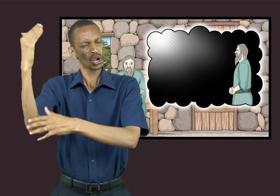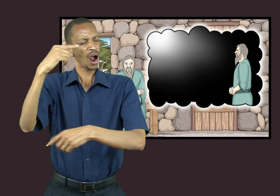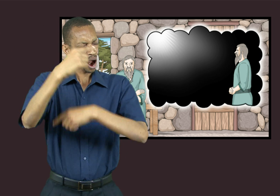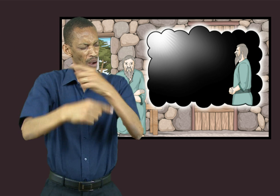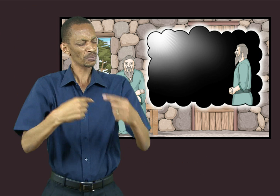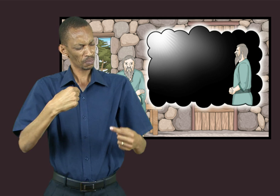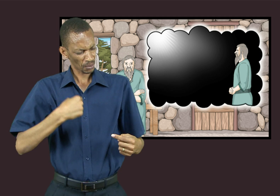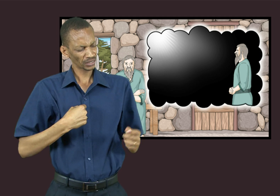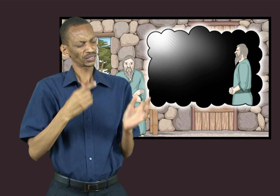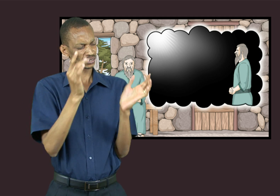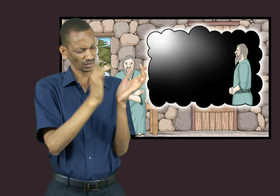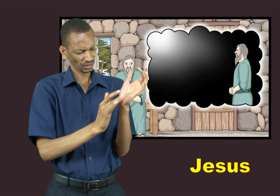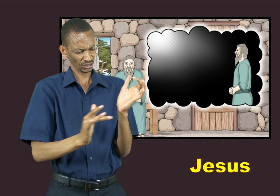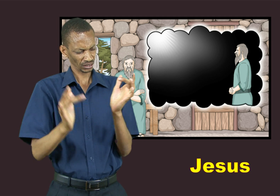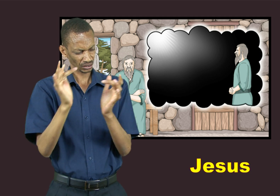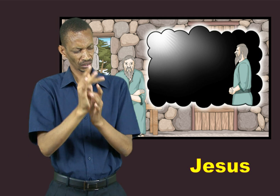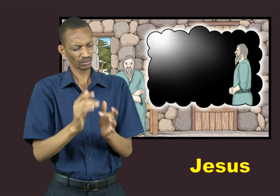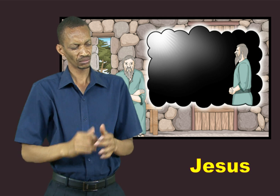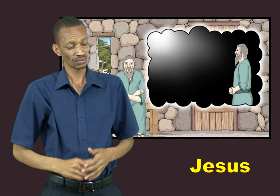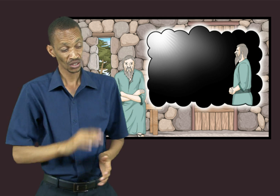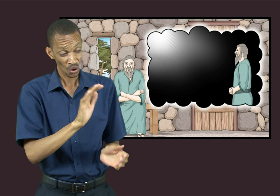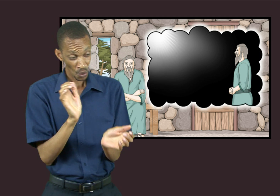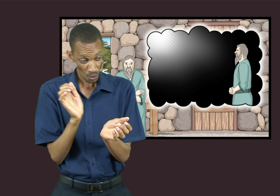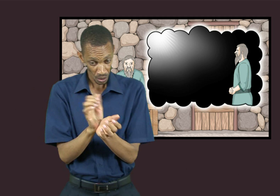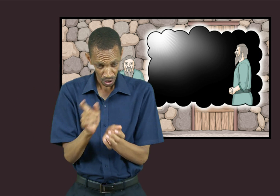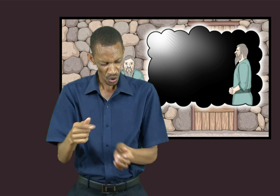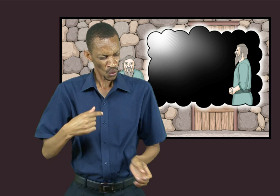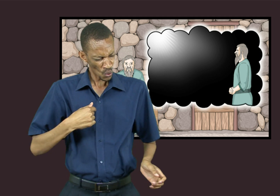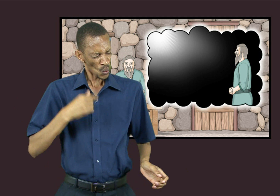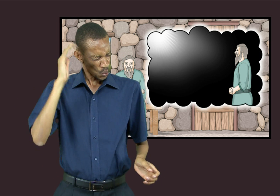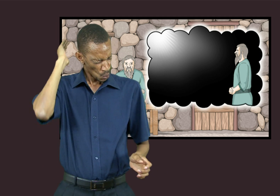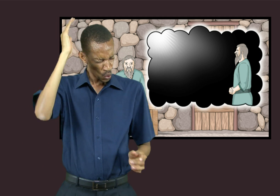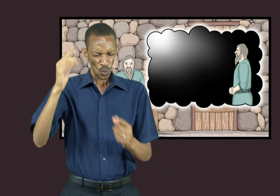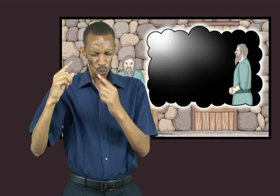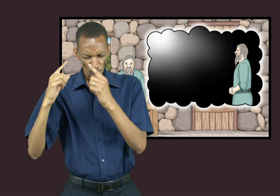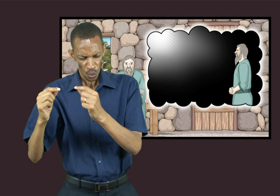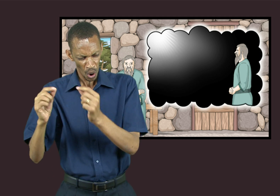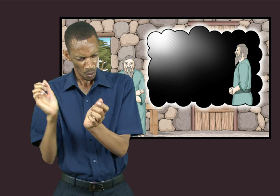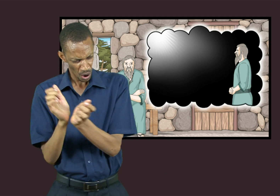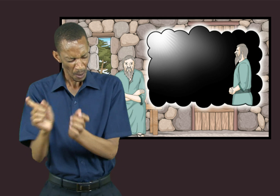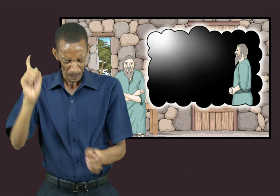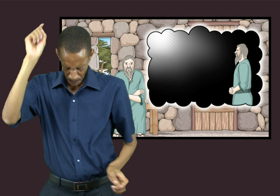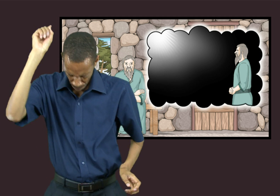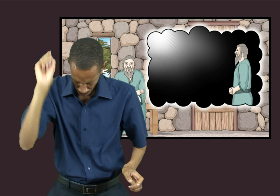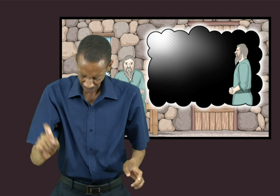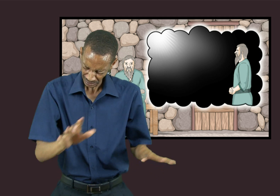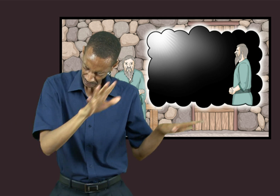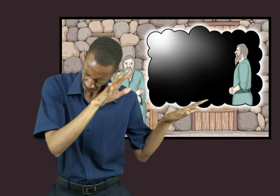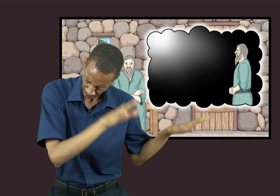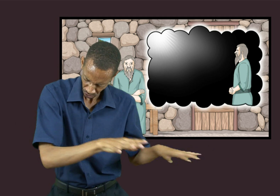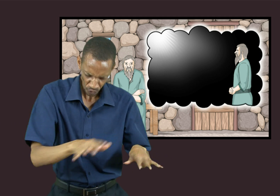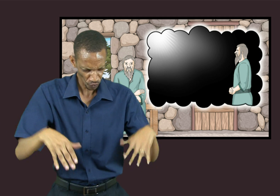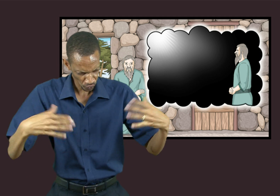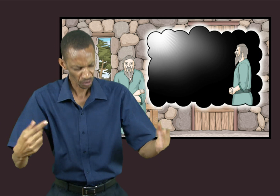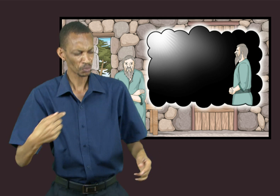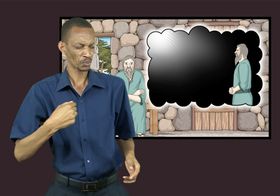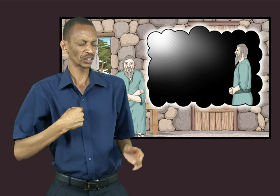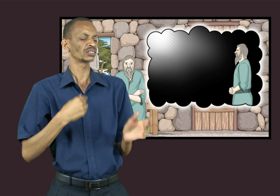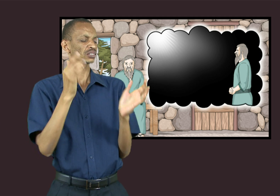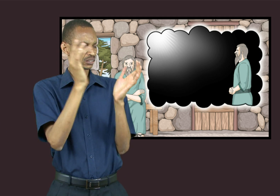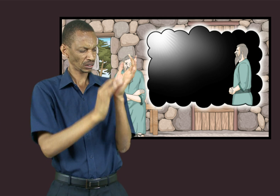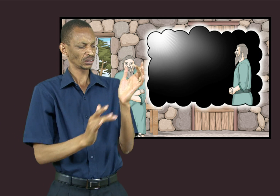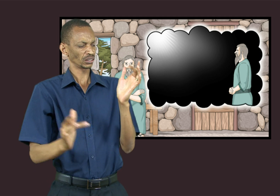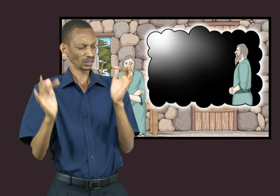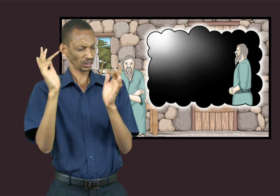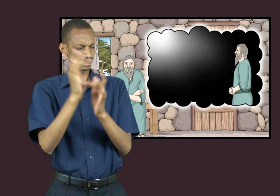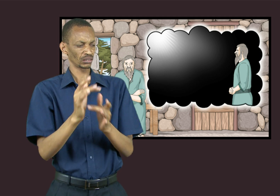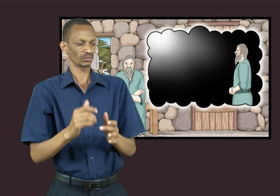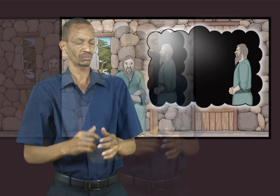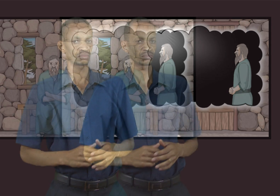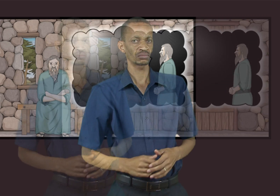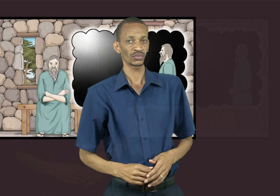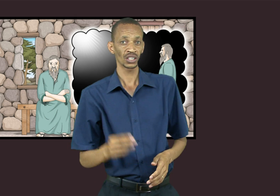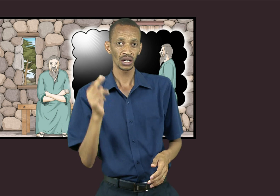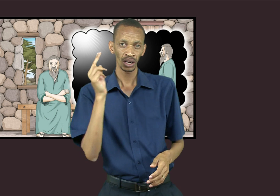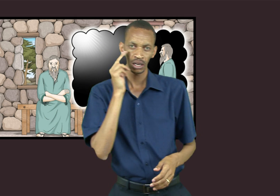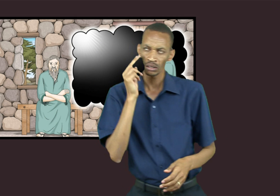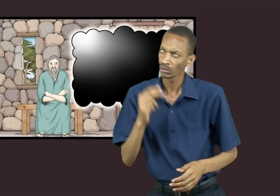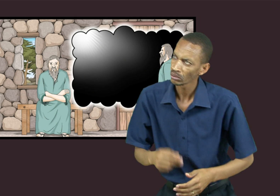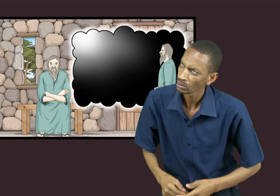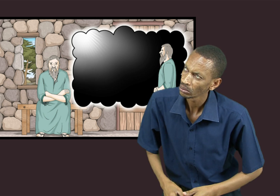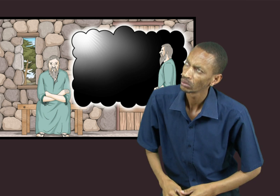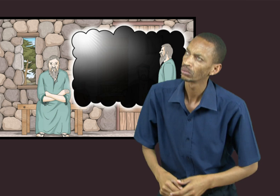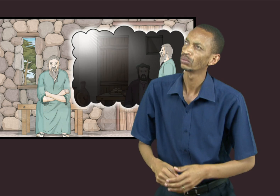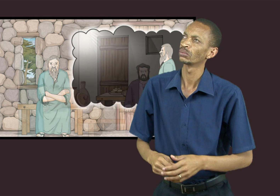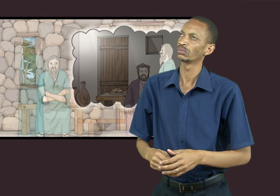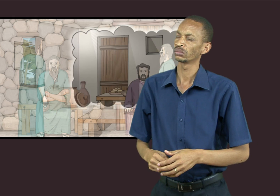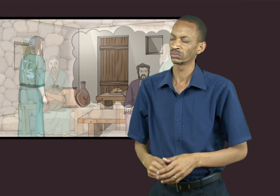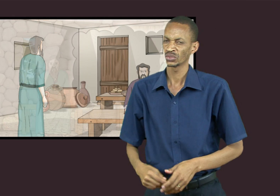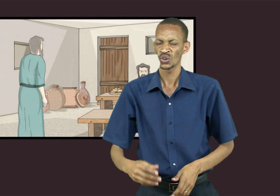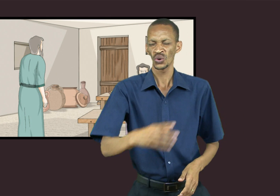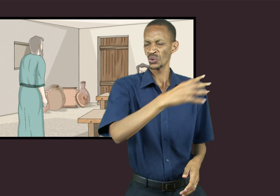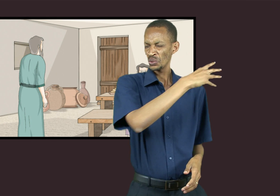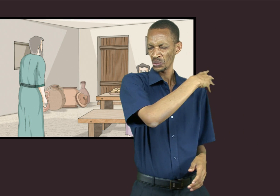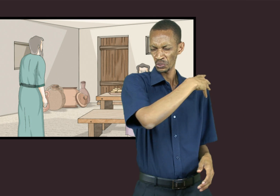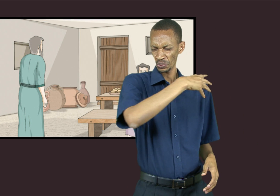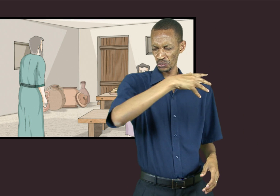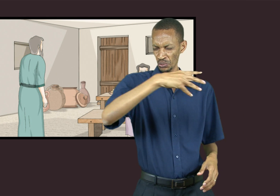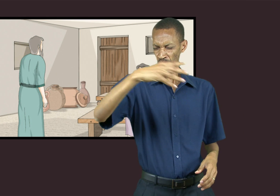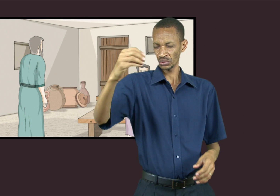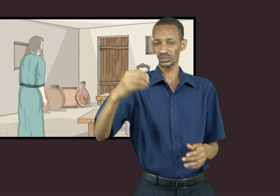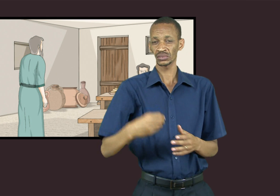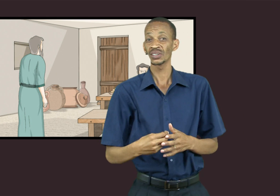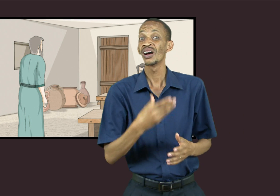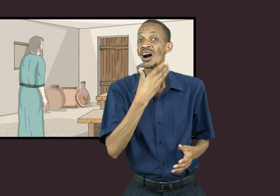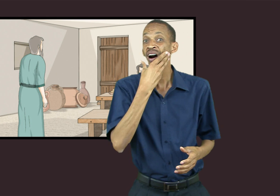I will show him how much he must suffer for My name.”